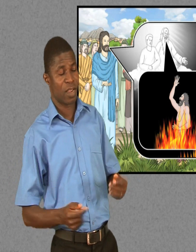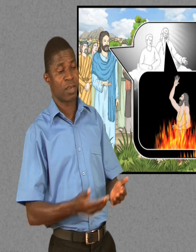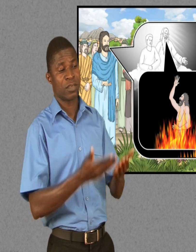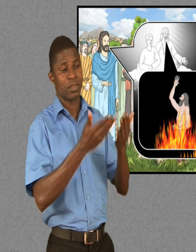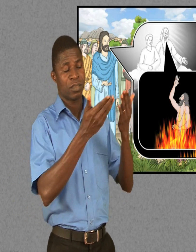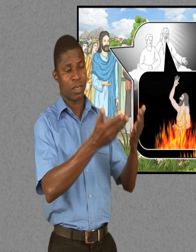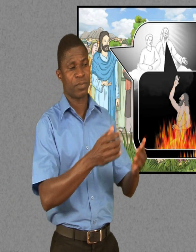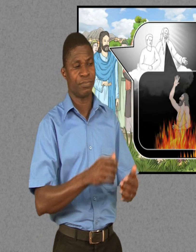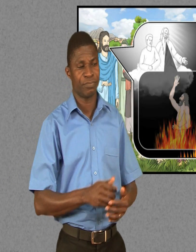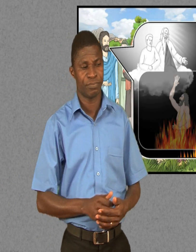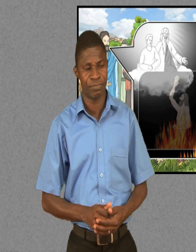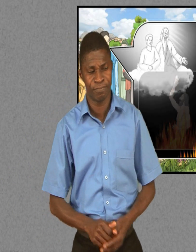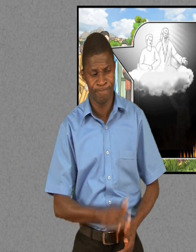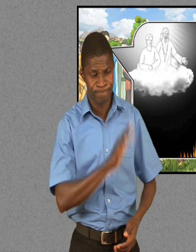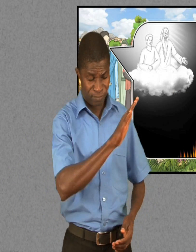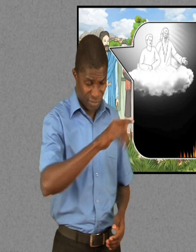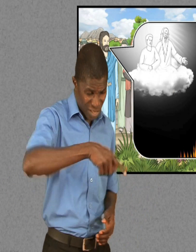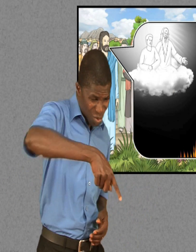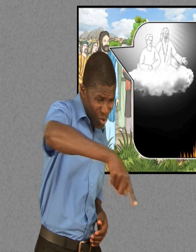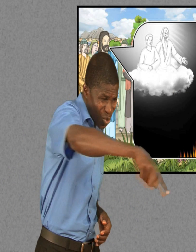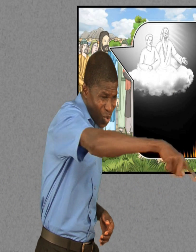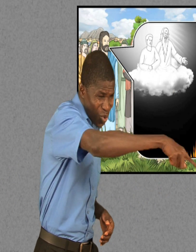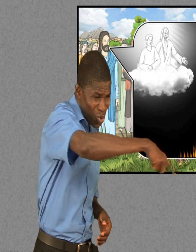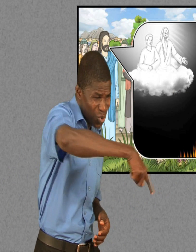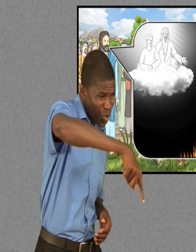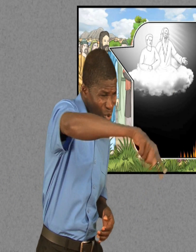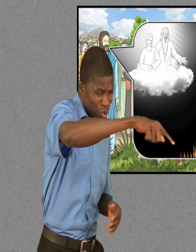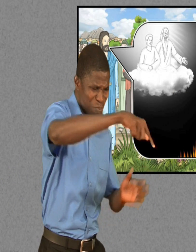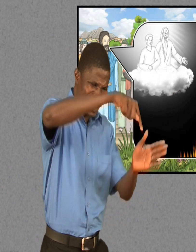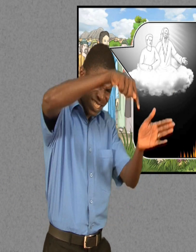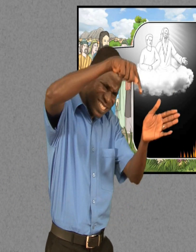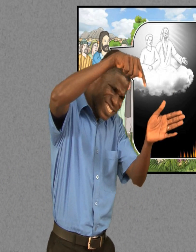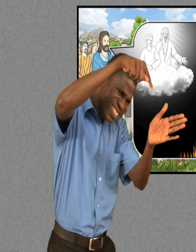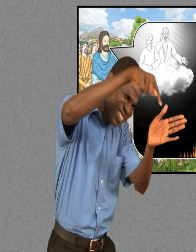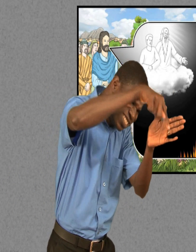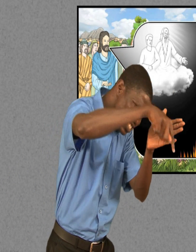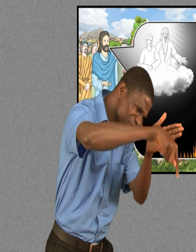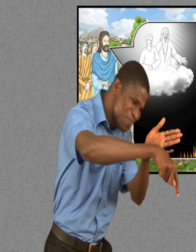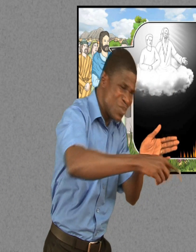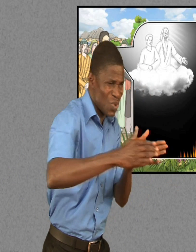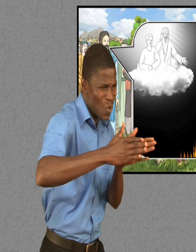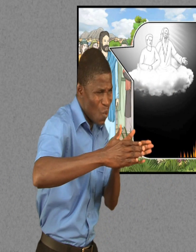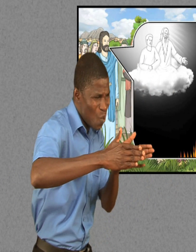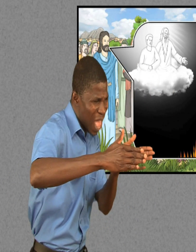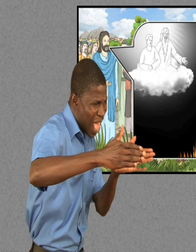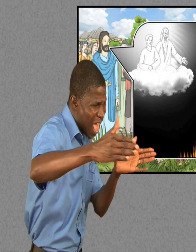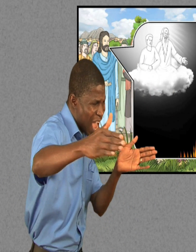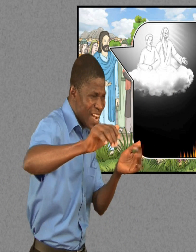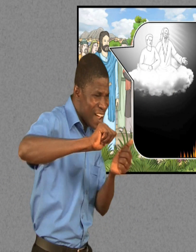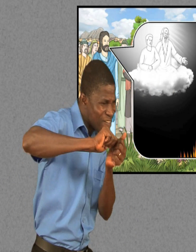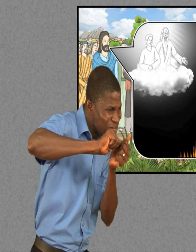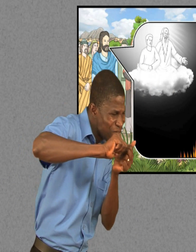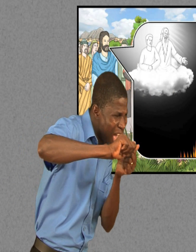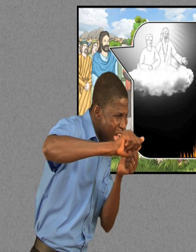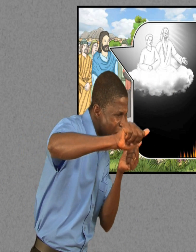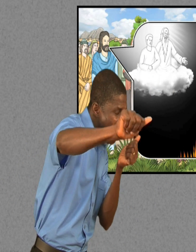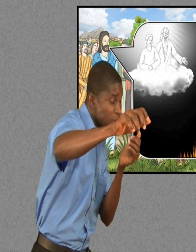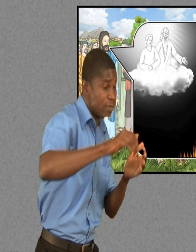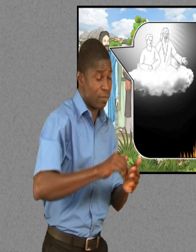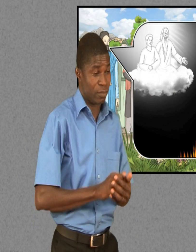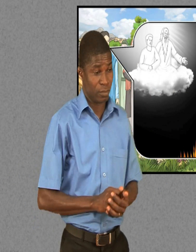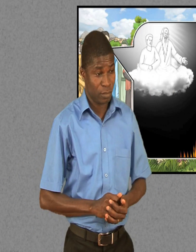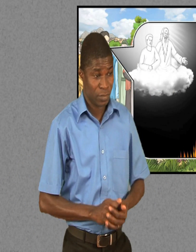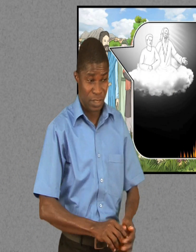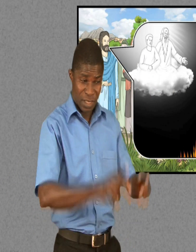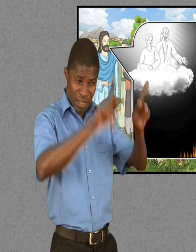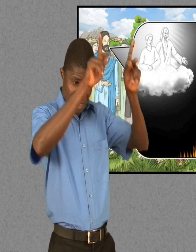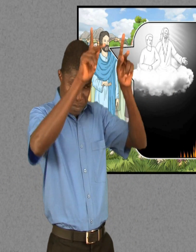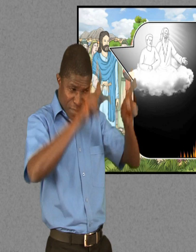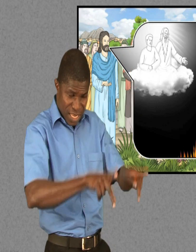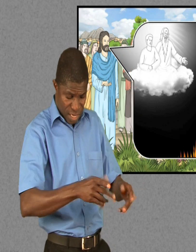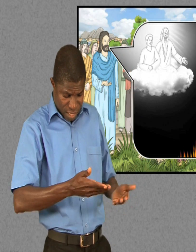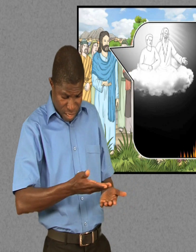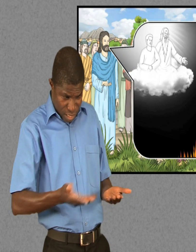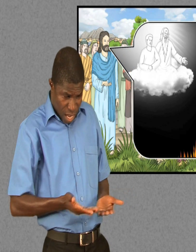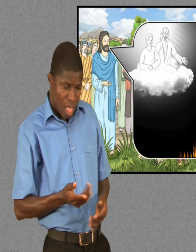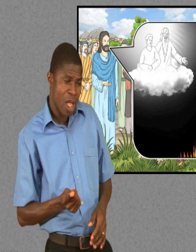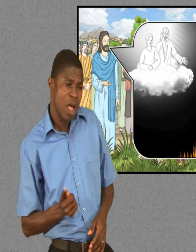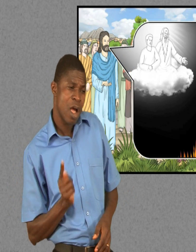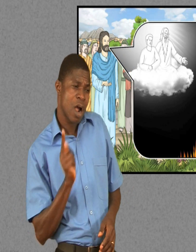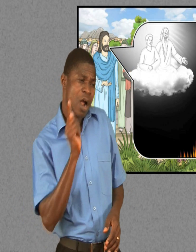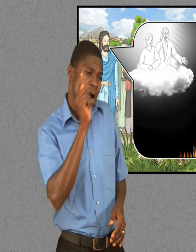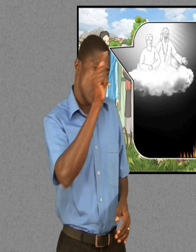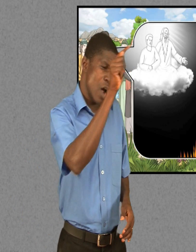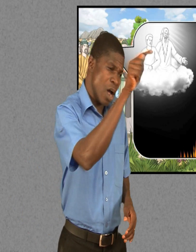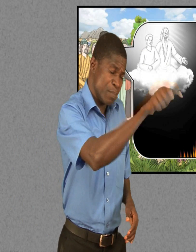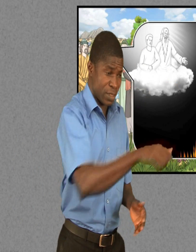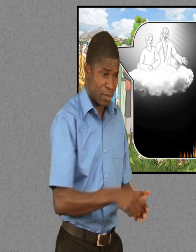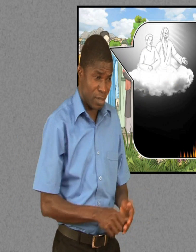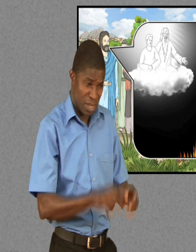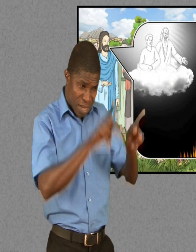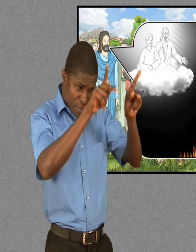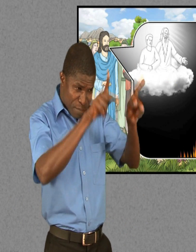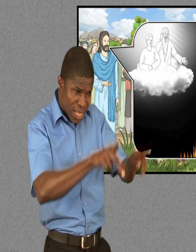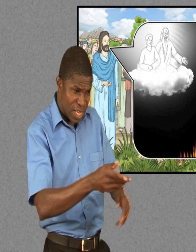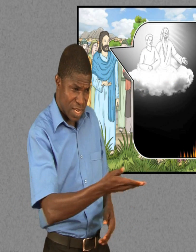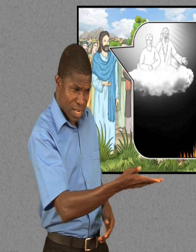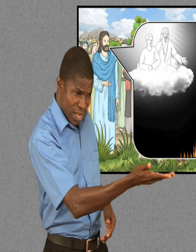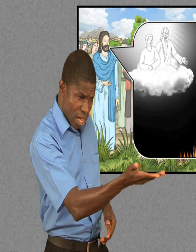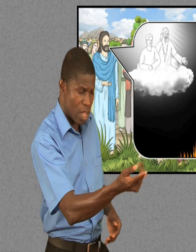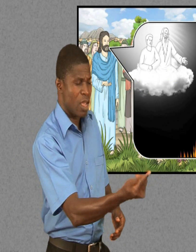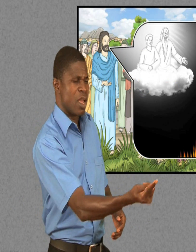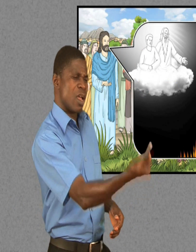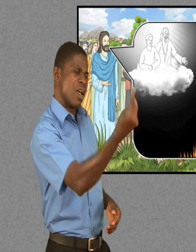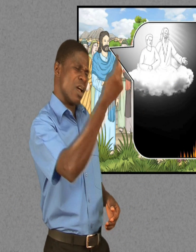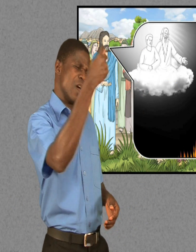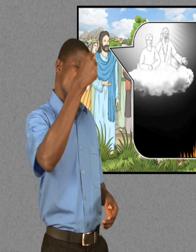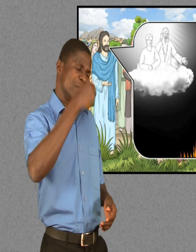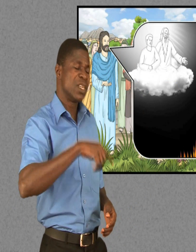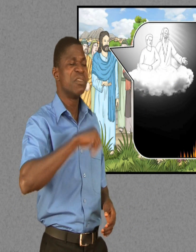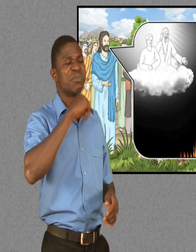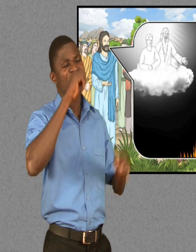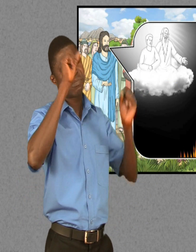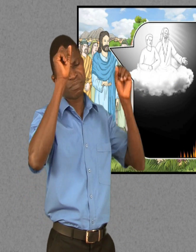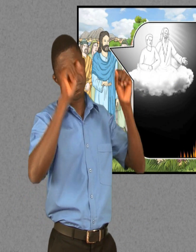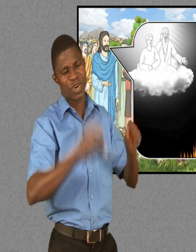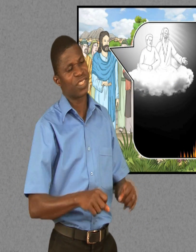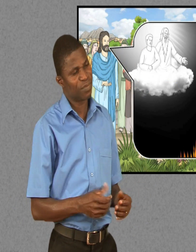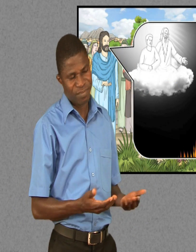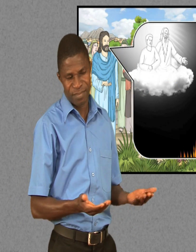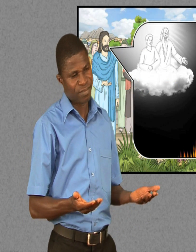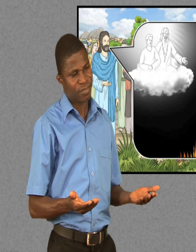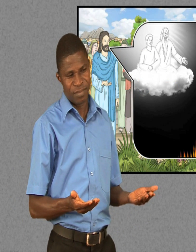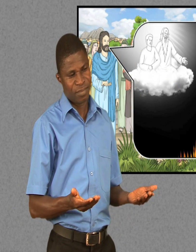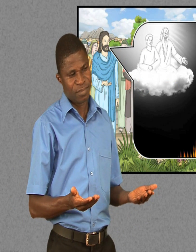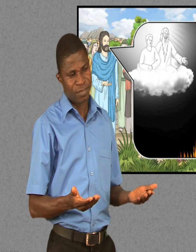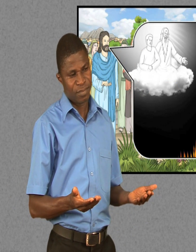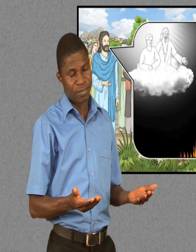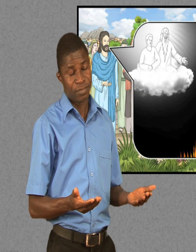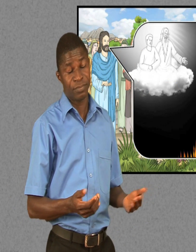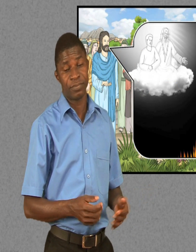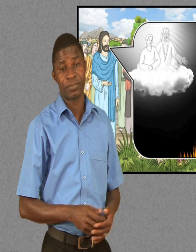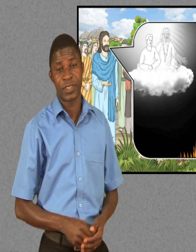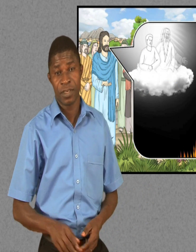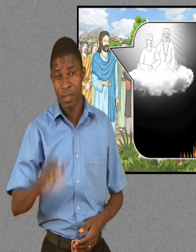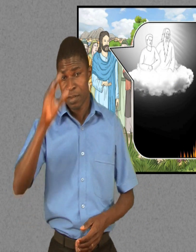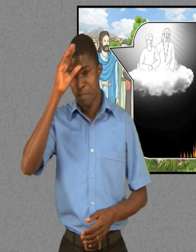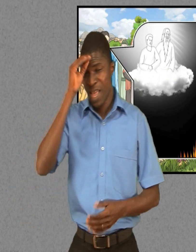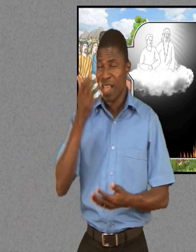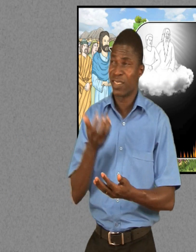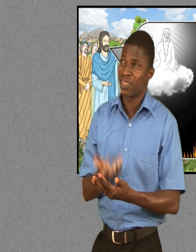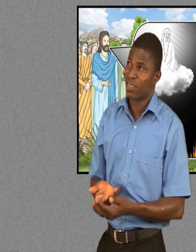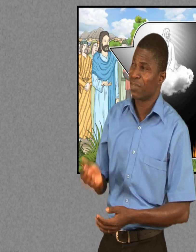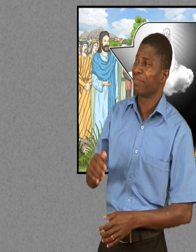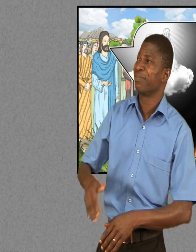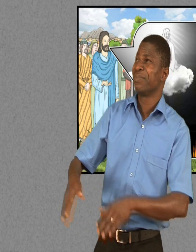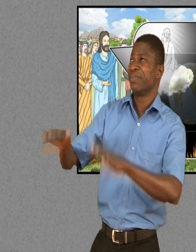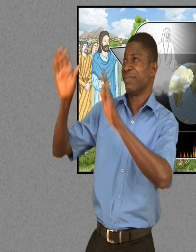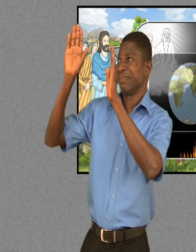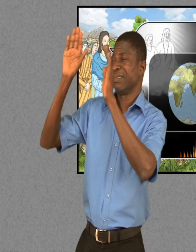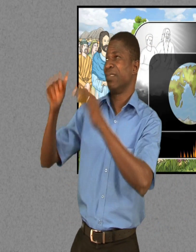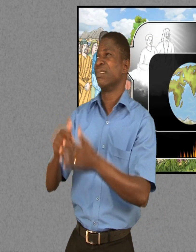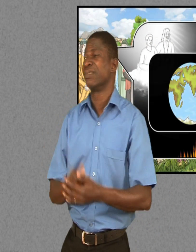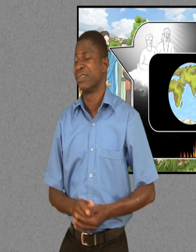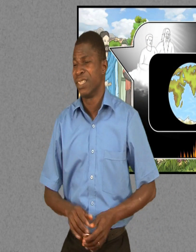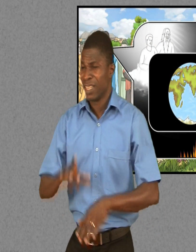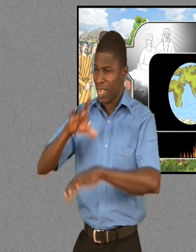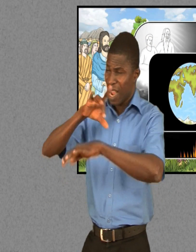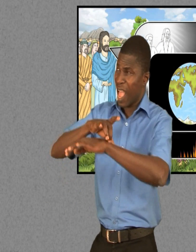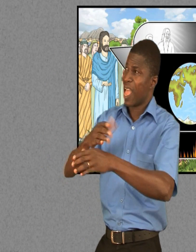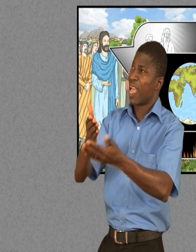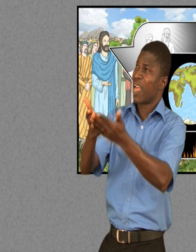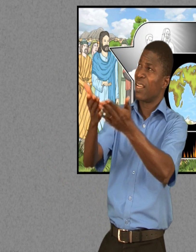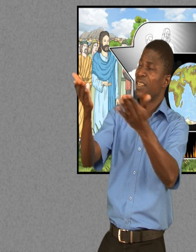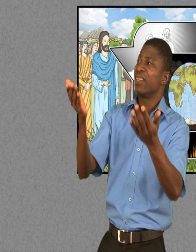And besides all this, a great chasm has been fixed between us and you, so that even those who wish cannot cross from here to you, nor can anyone cross from there to us.’